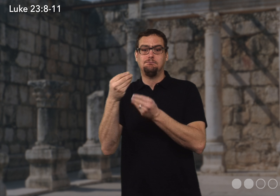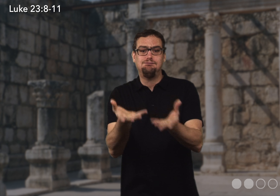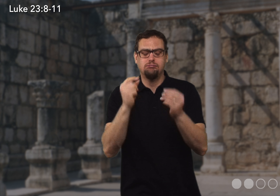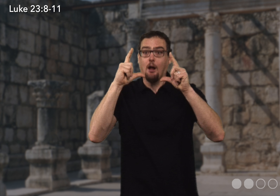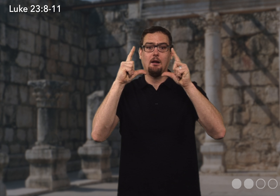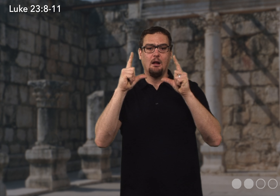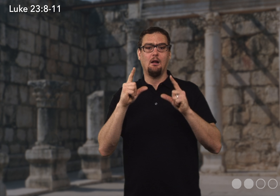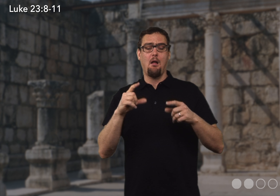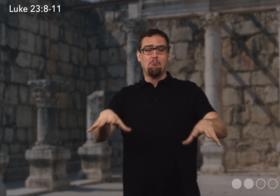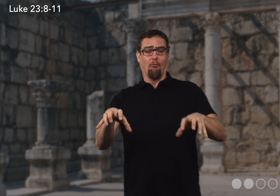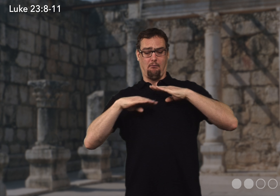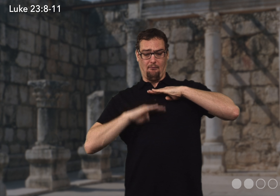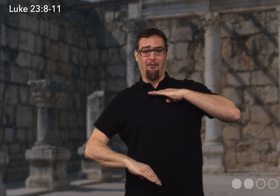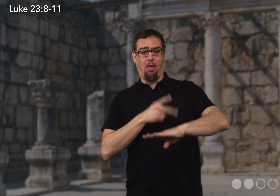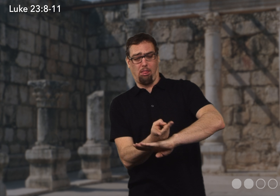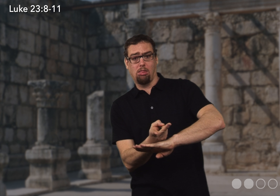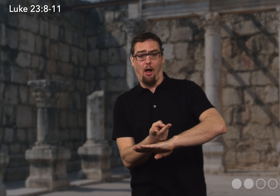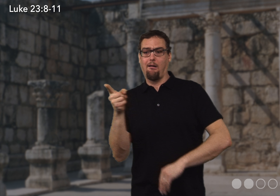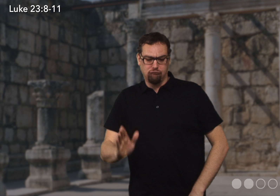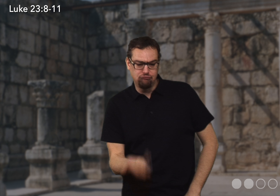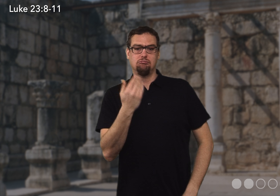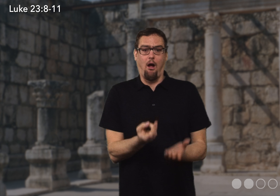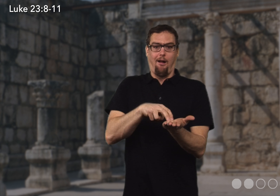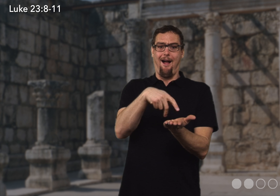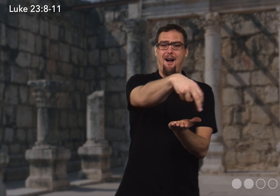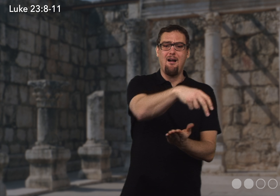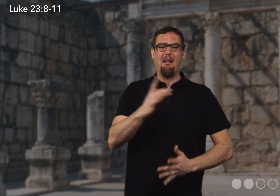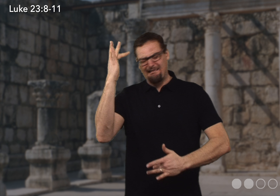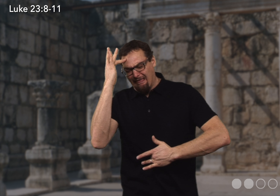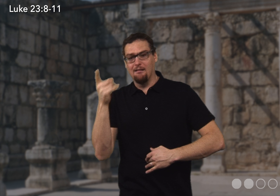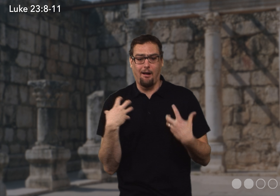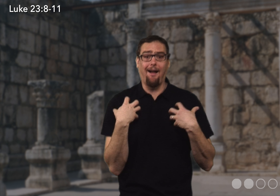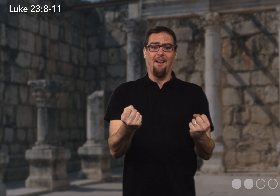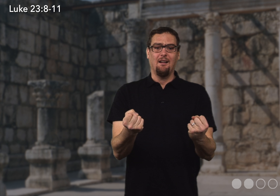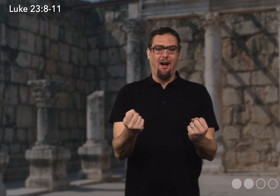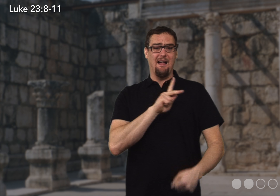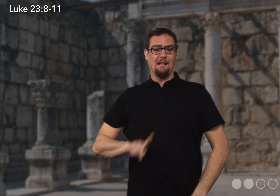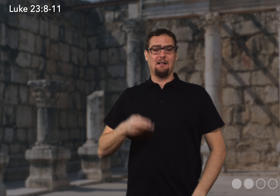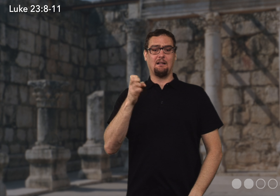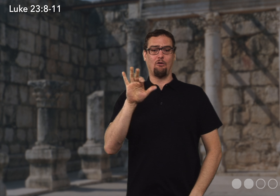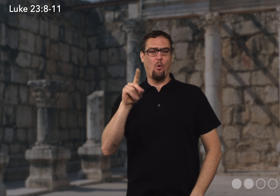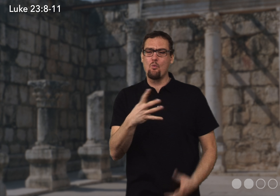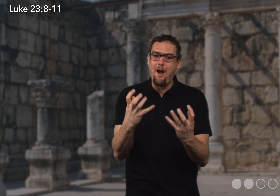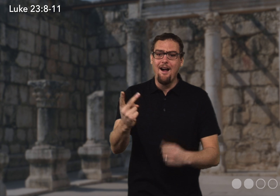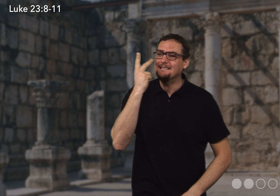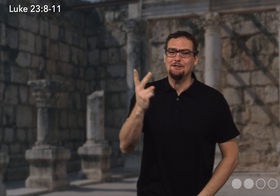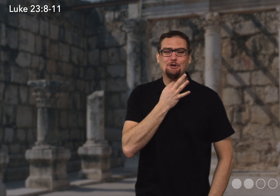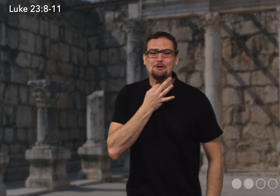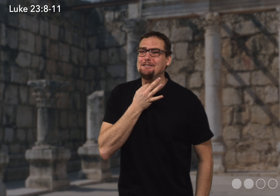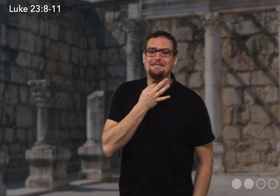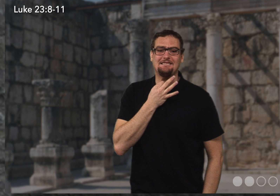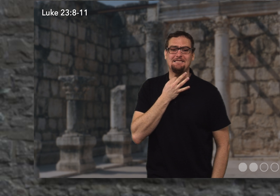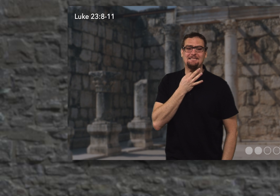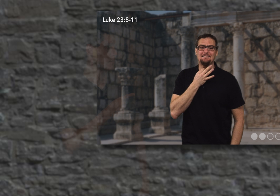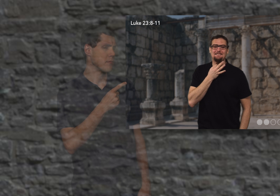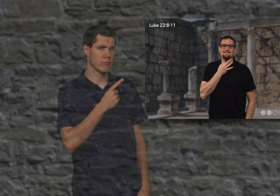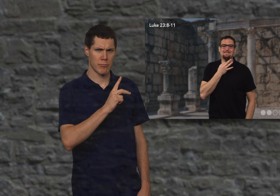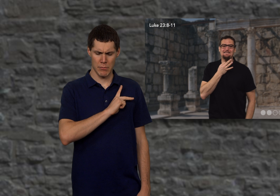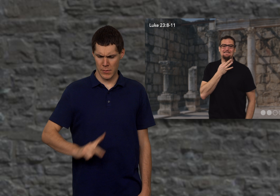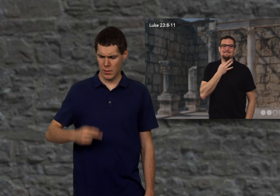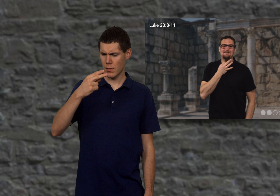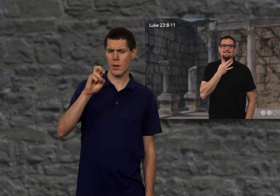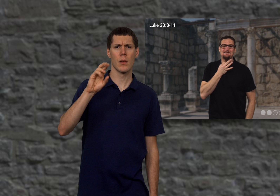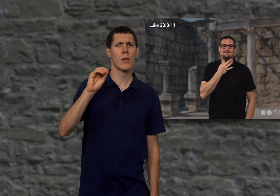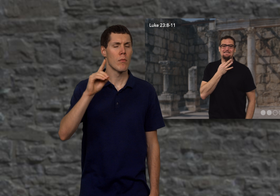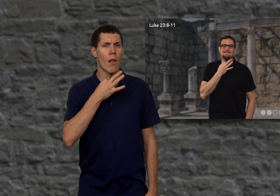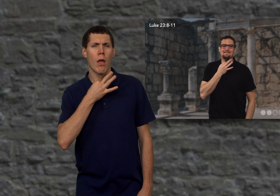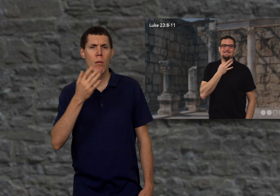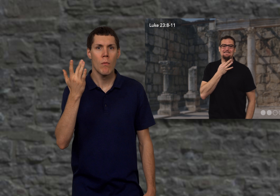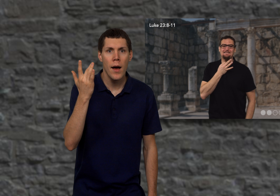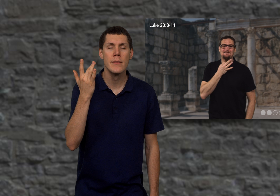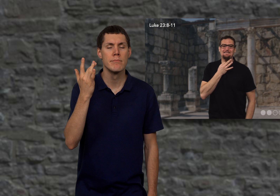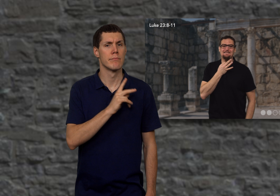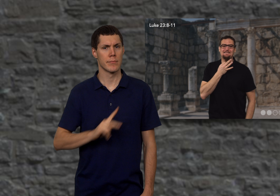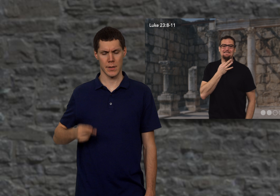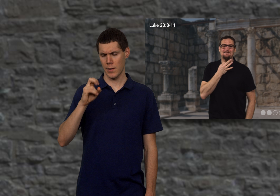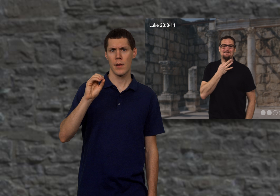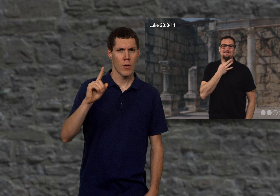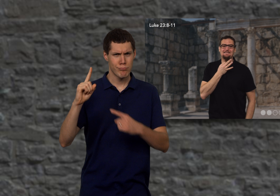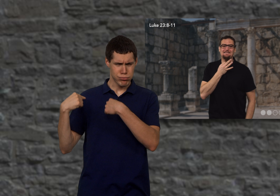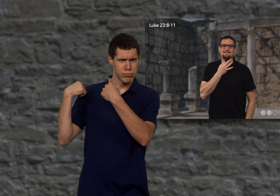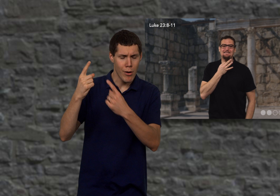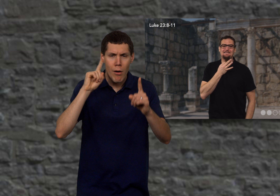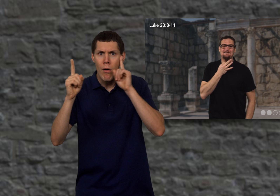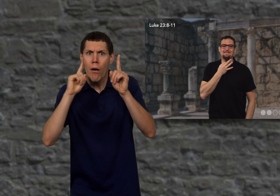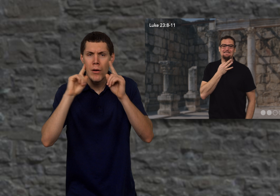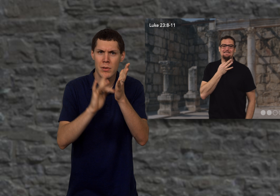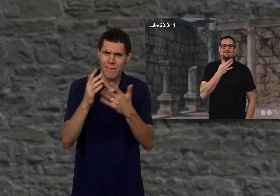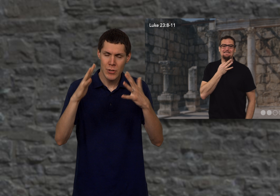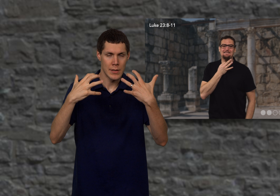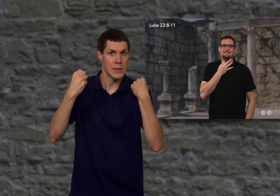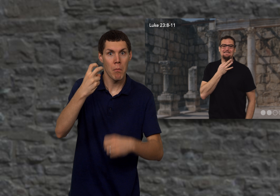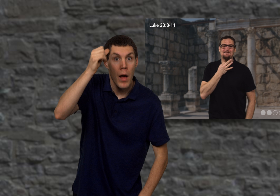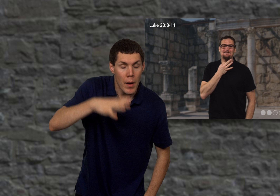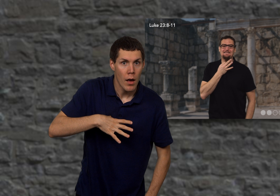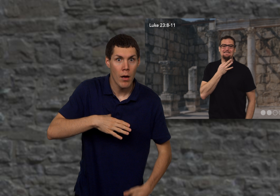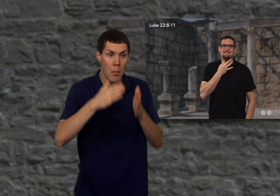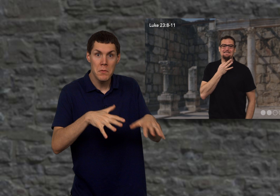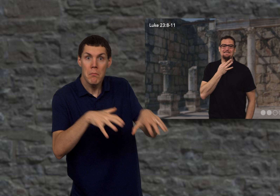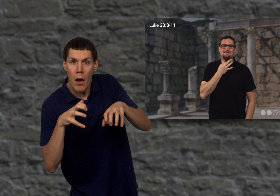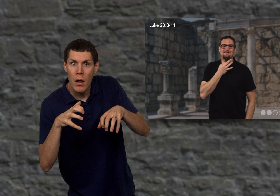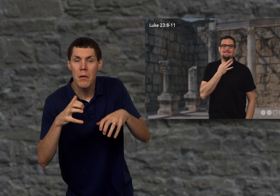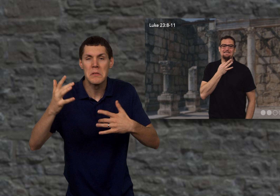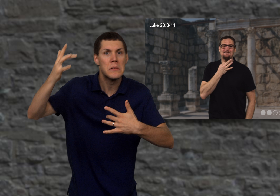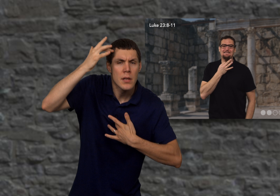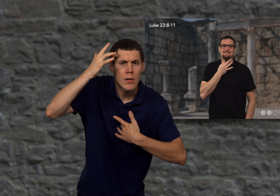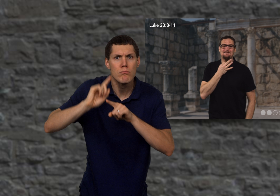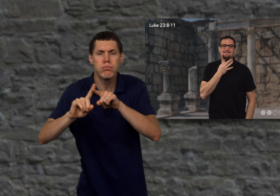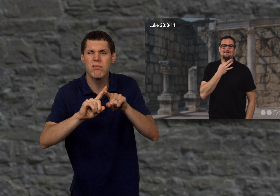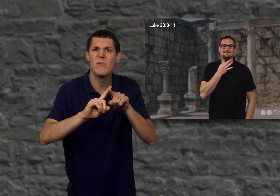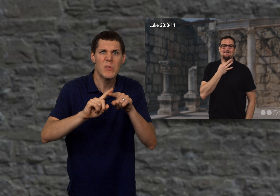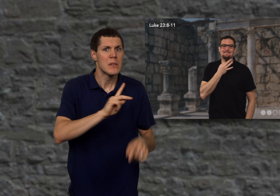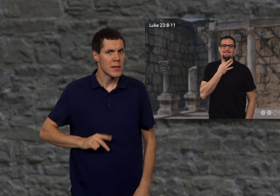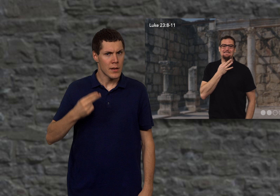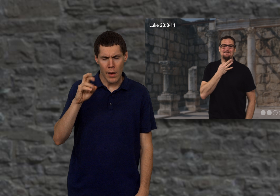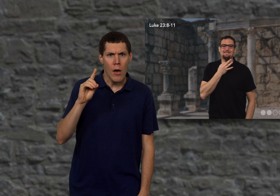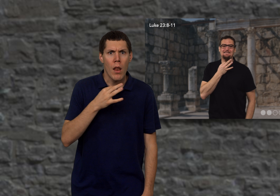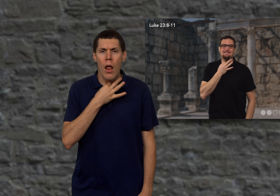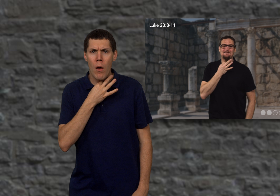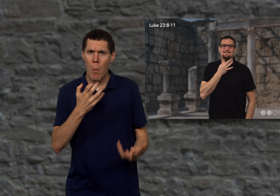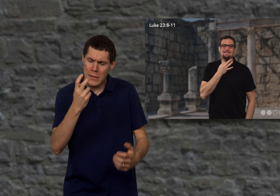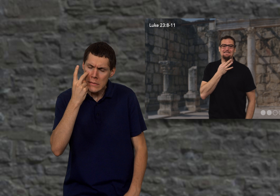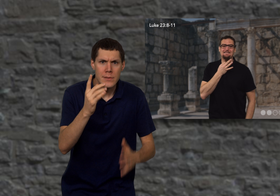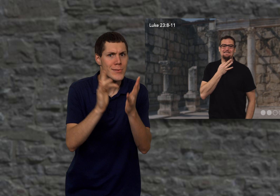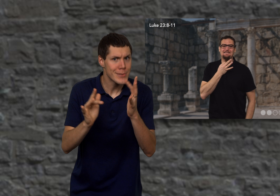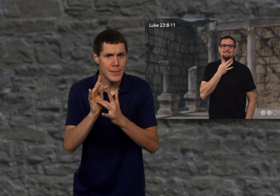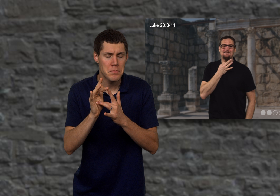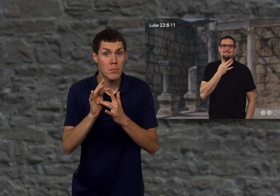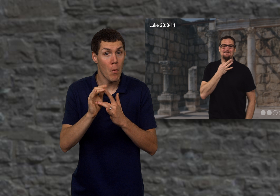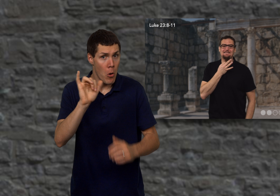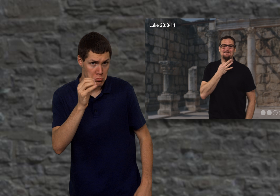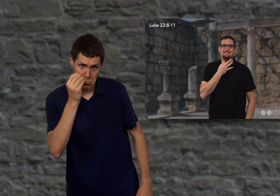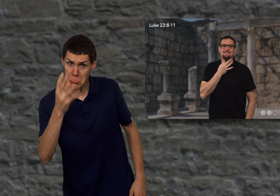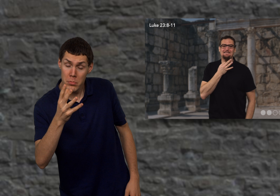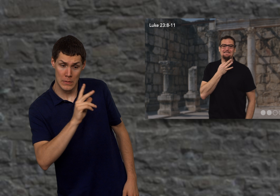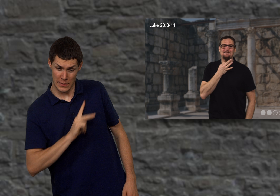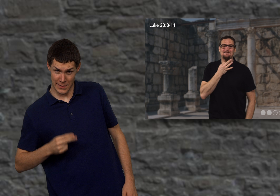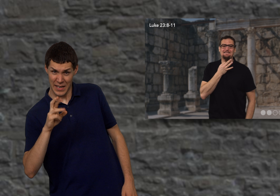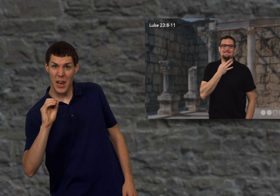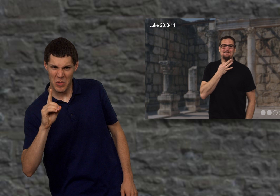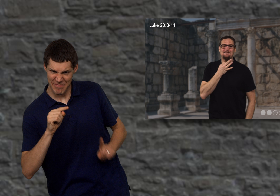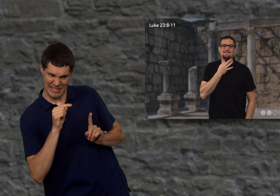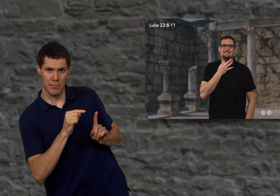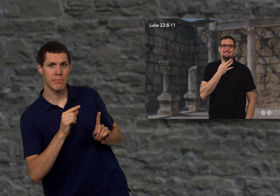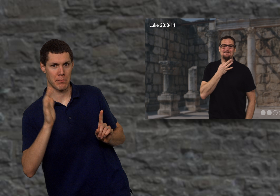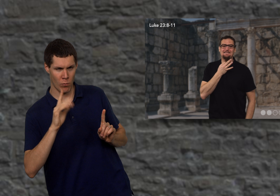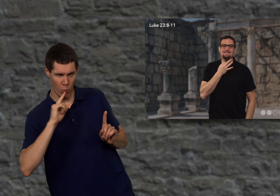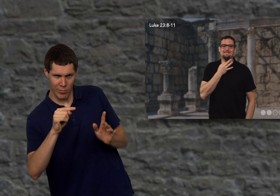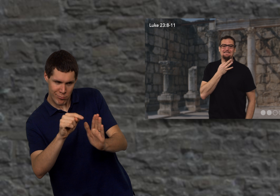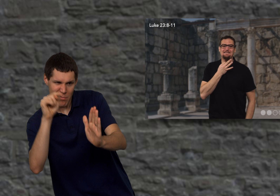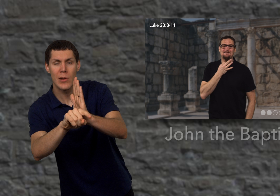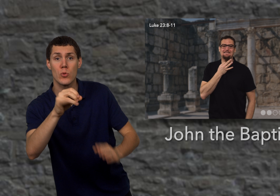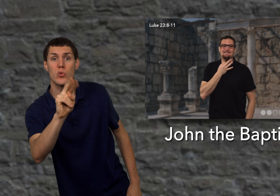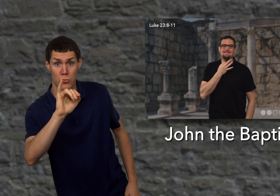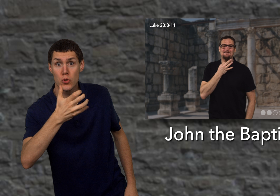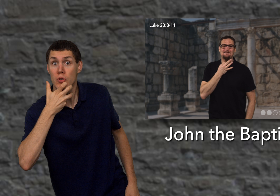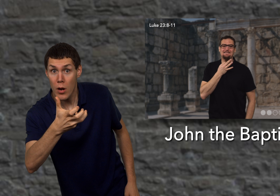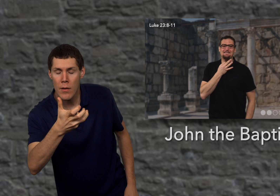He had wanted to see Him for a long time, because he had heard about Him and was hoping to see Him perform a miracle.